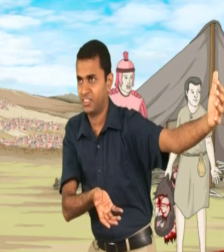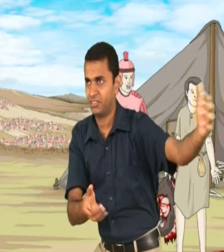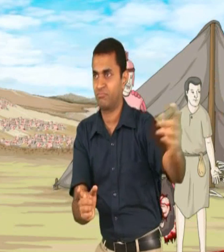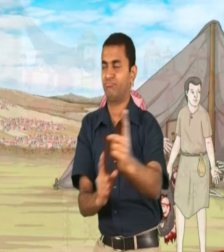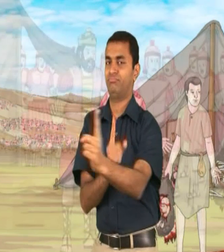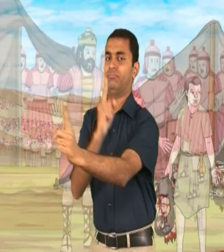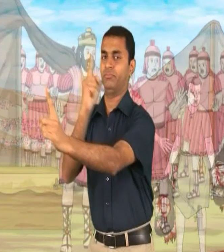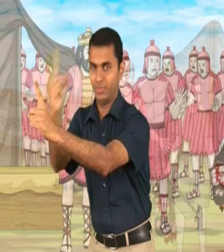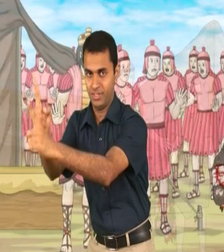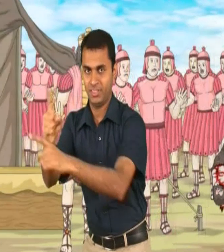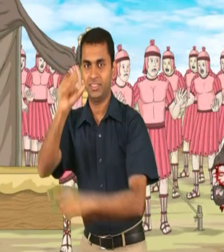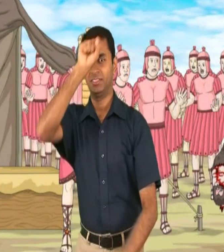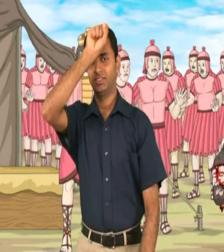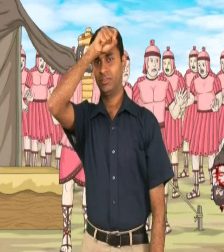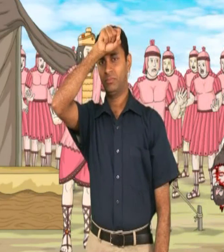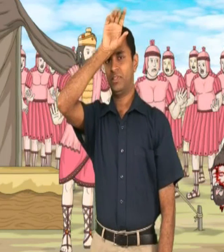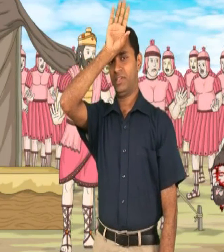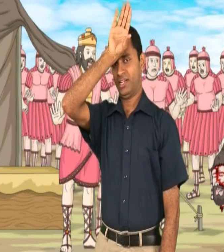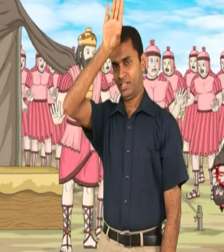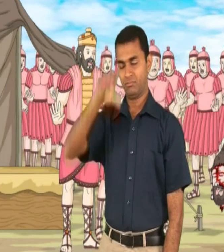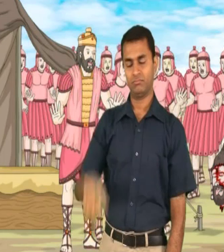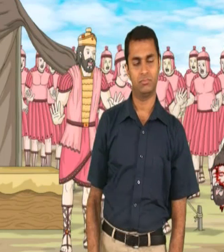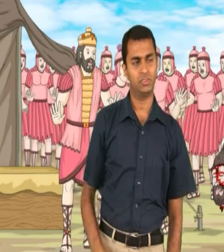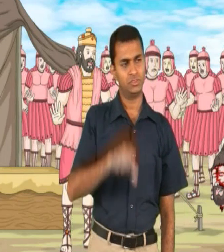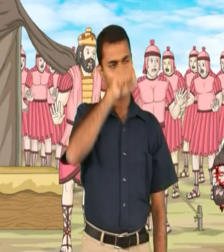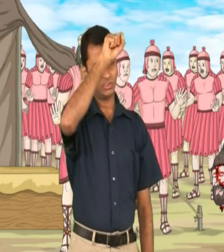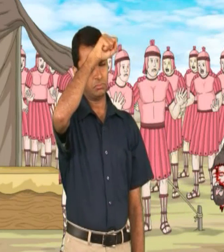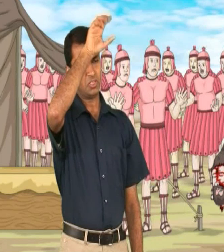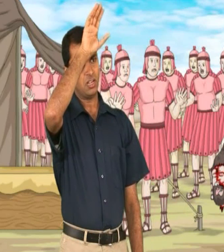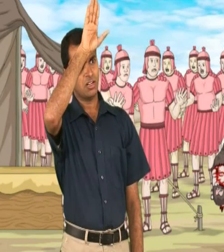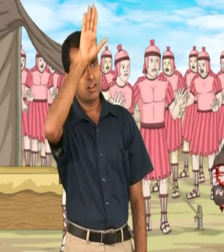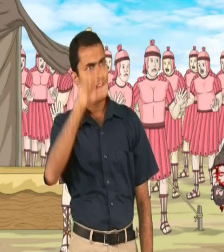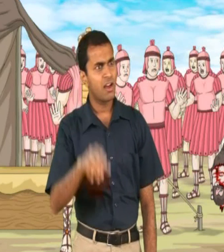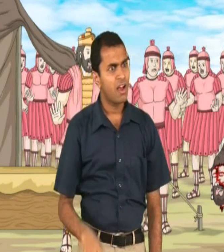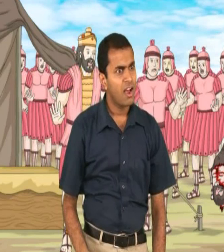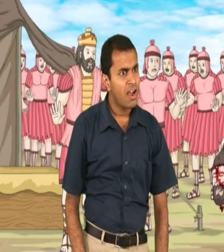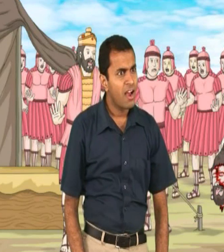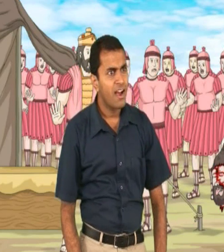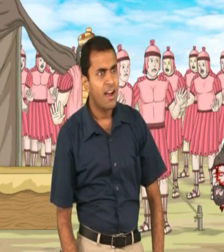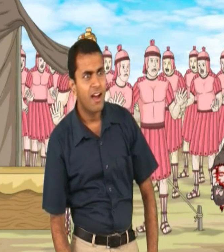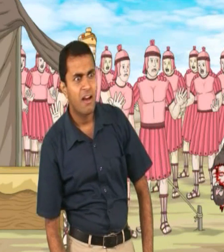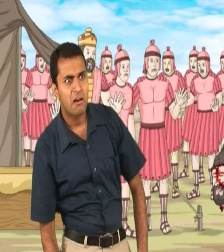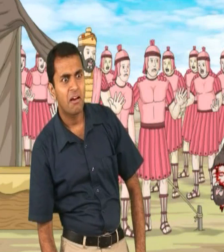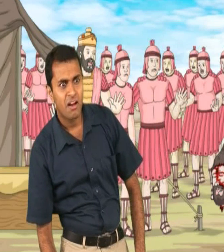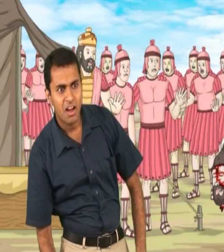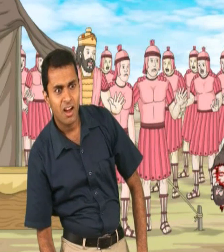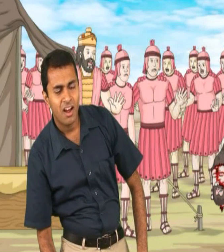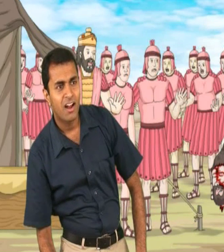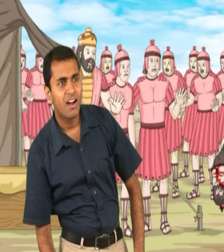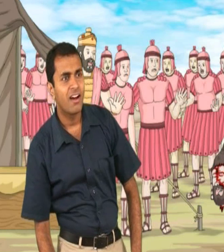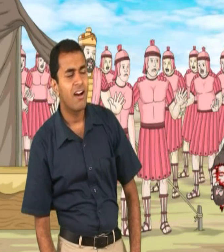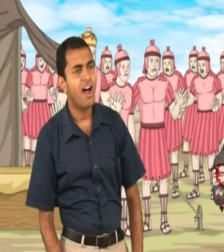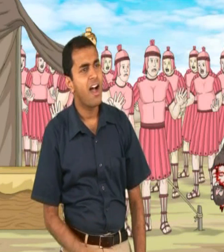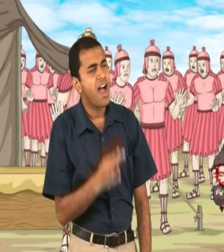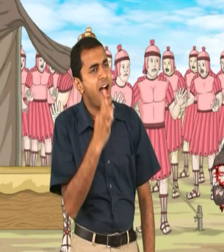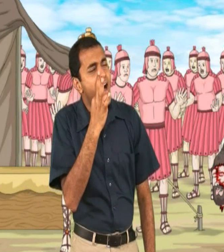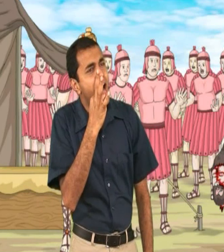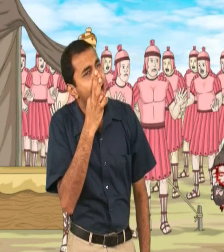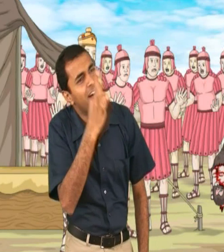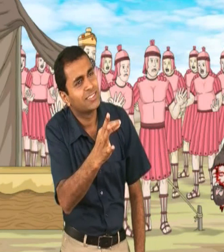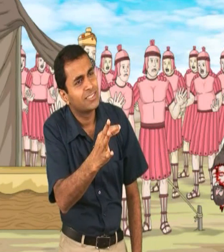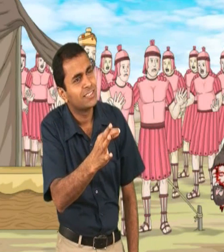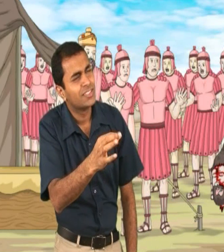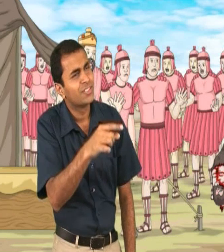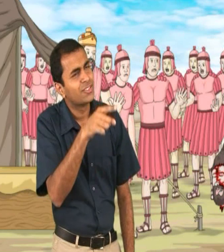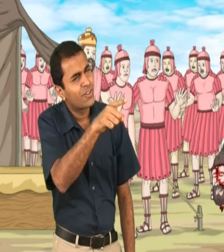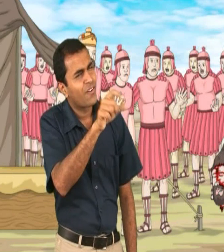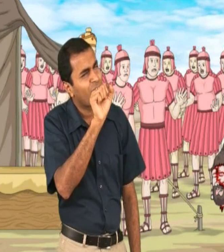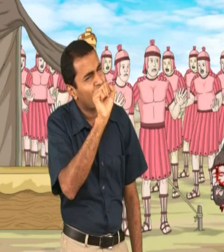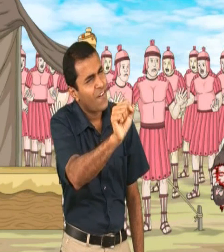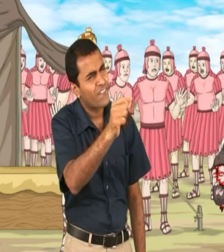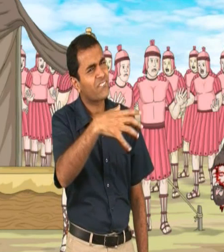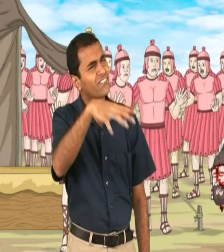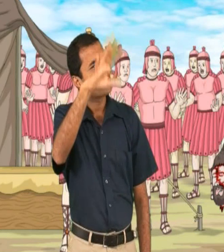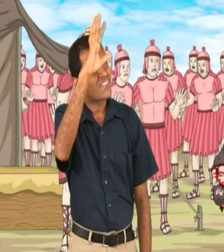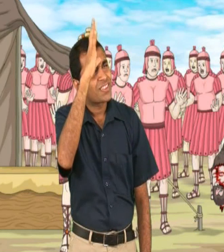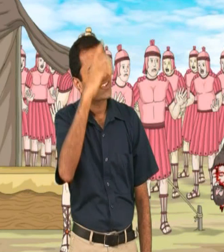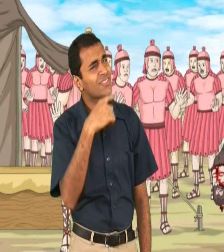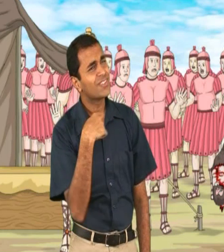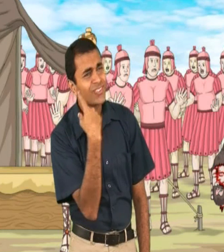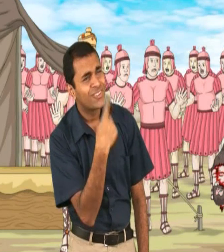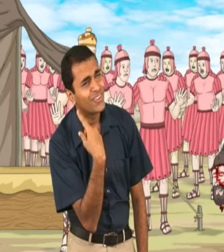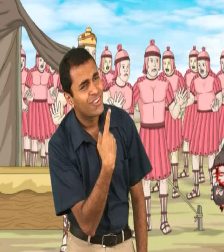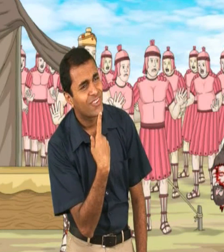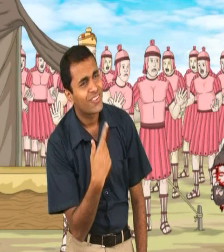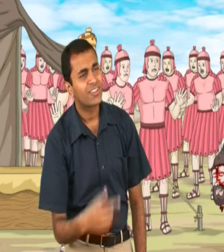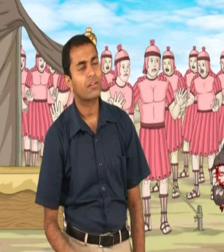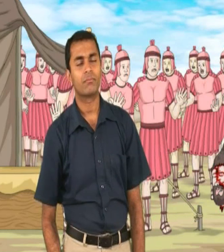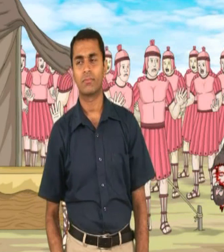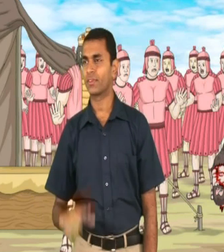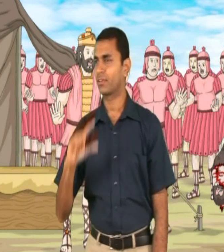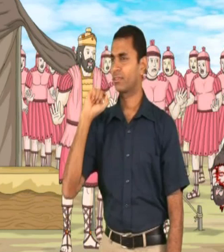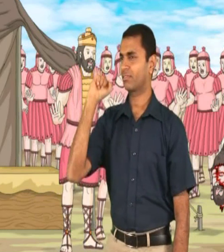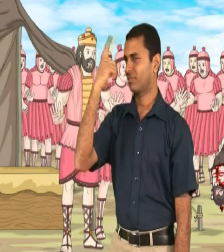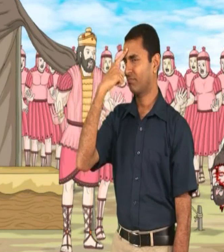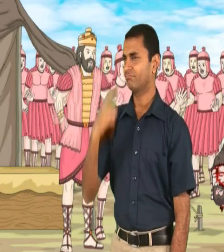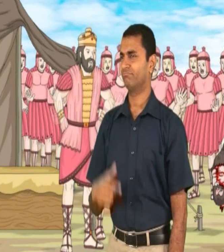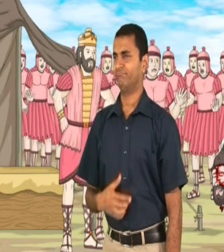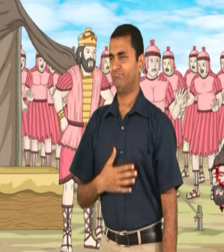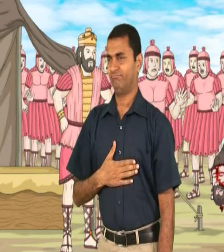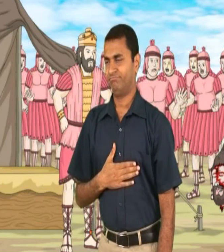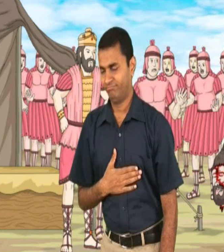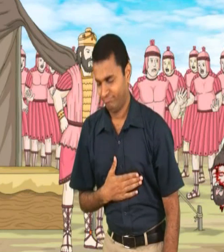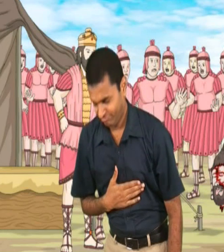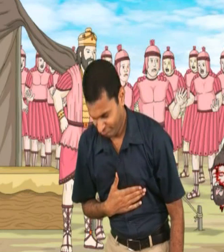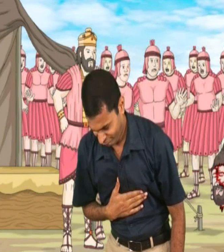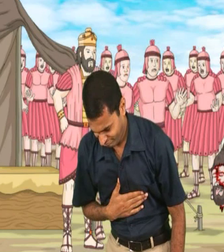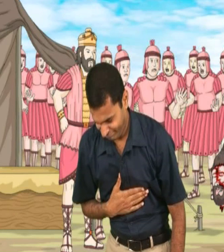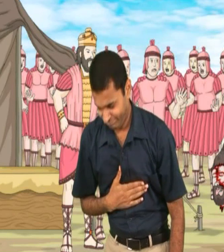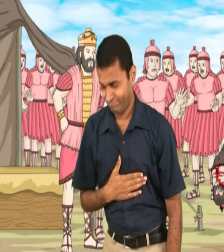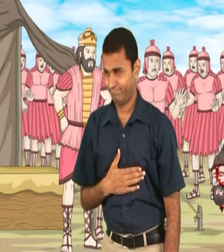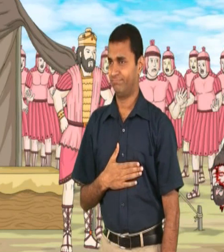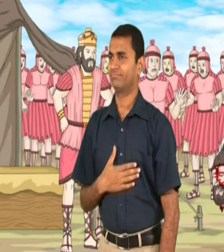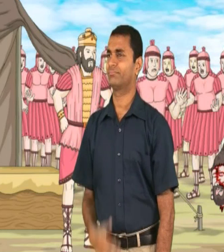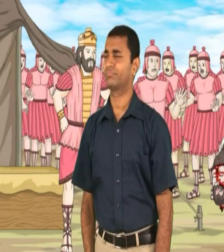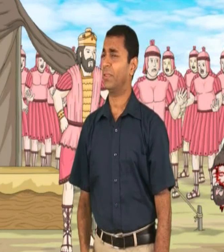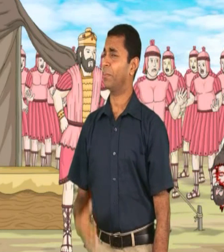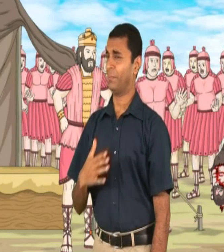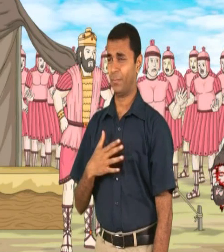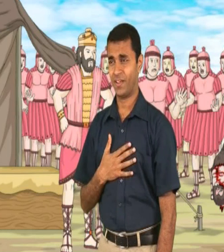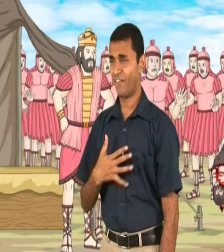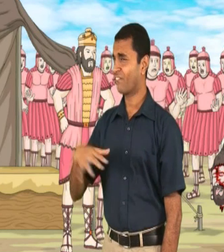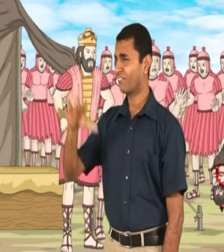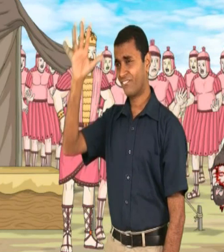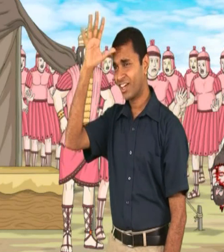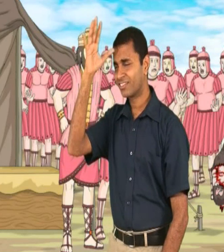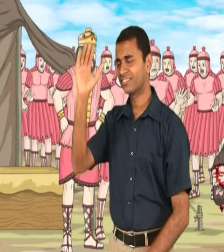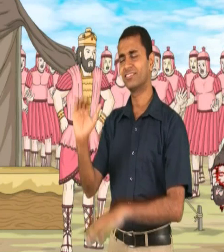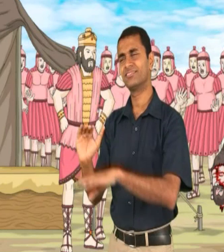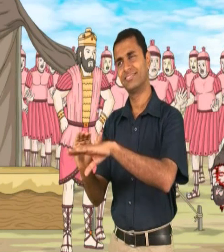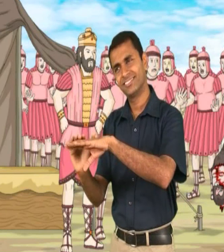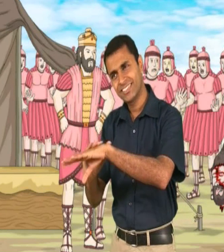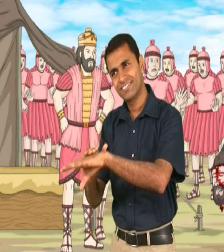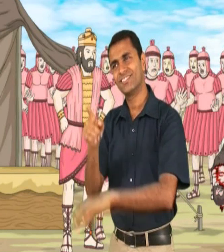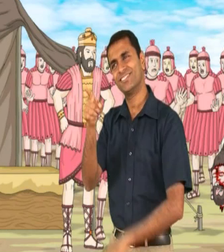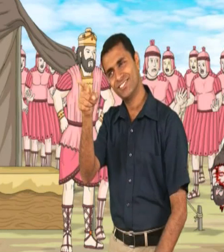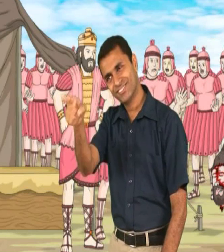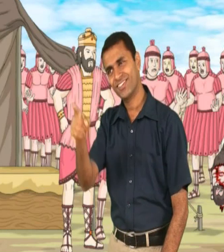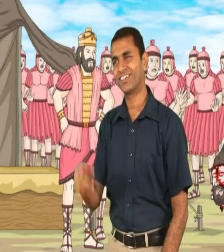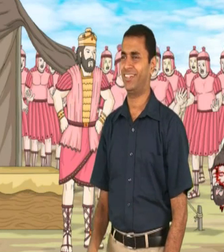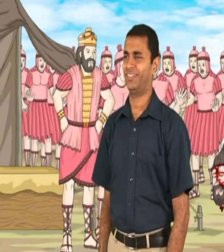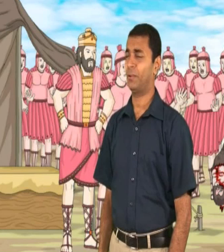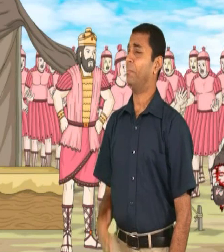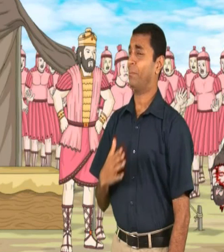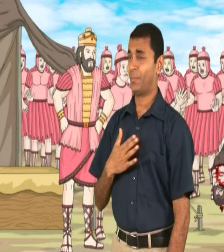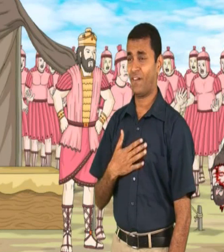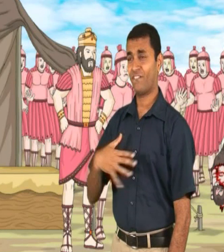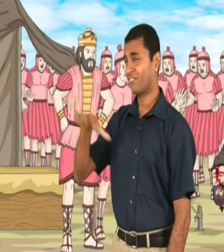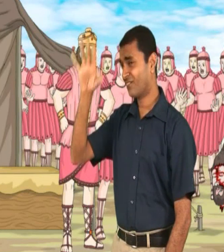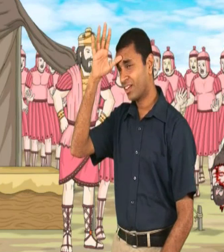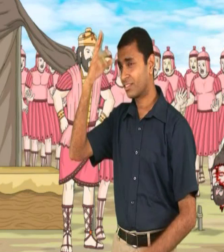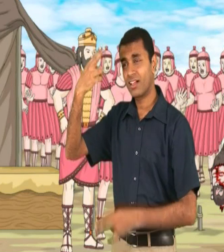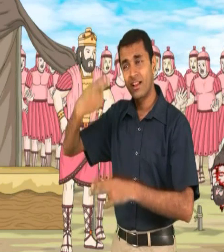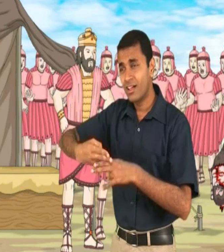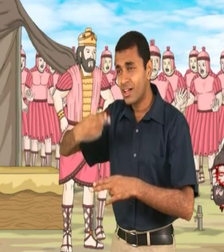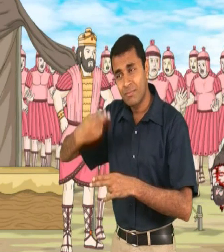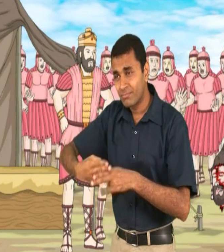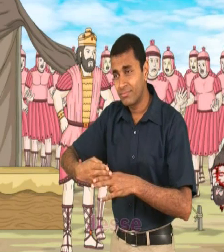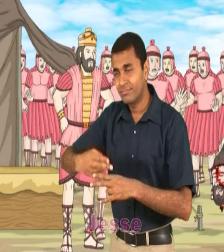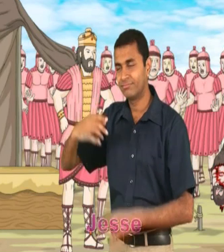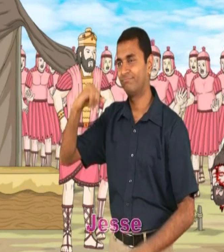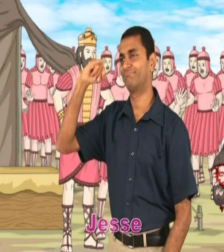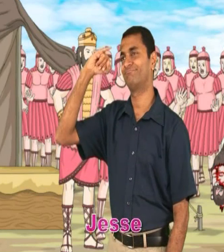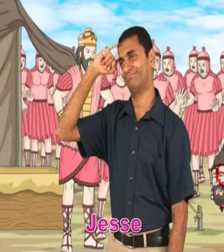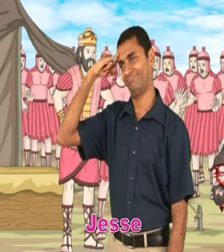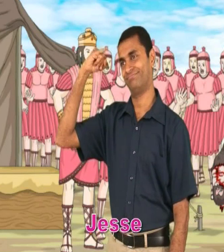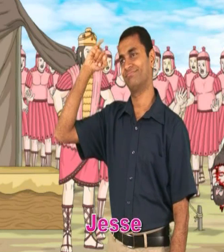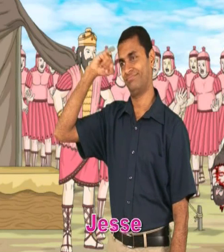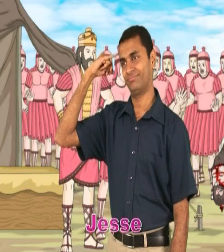So when David returned from killing the Philistine, still holding his head in his hand, Abner took him and brought him before Saul.